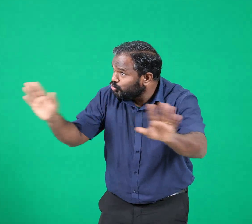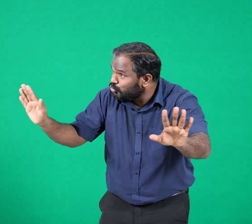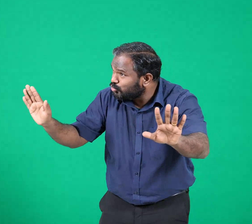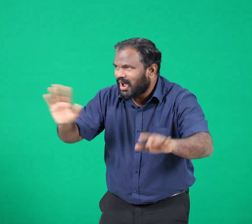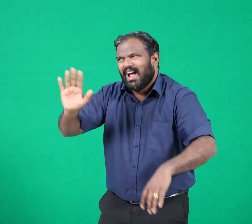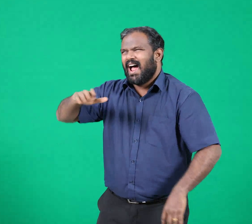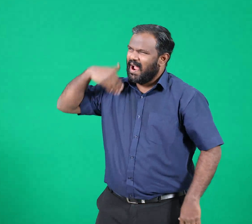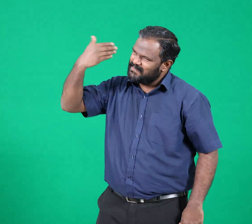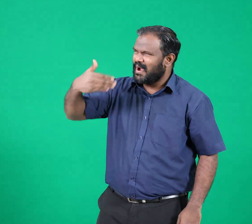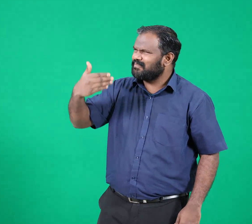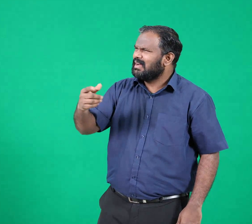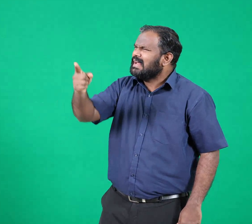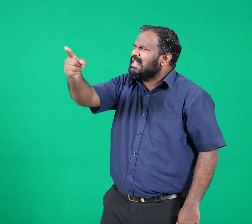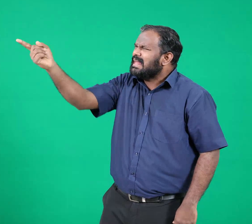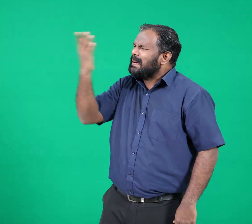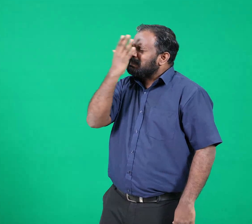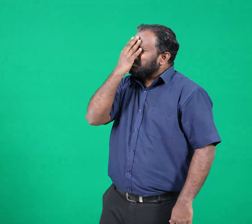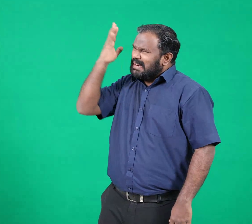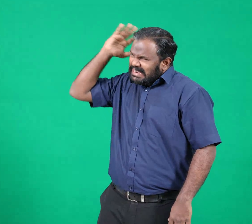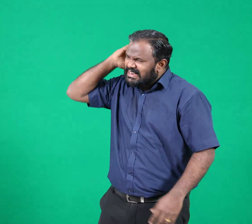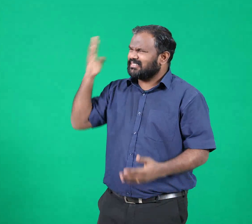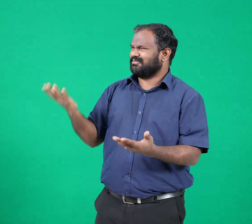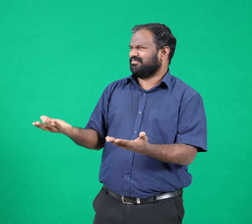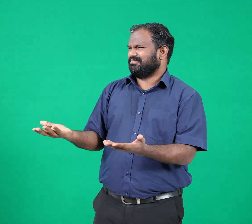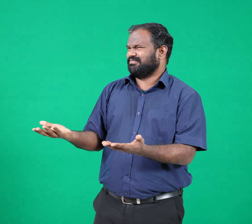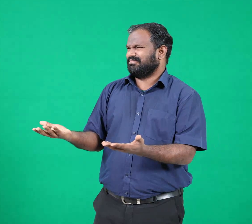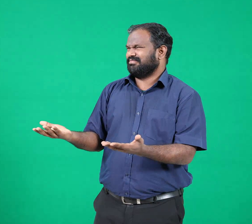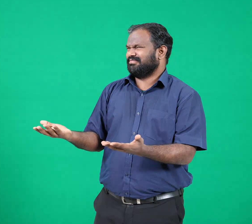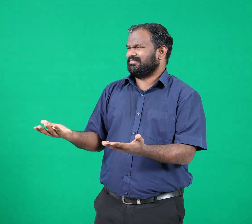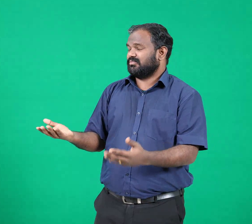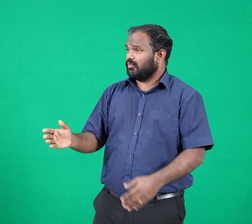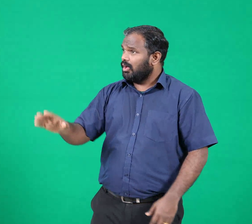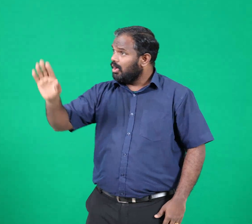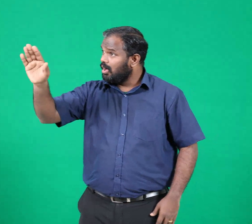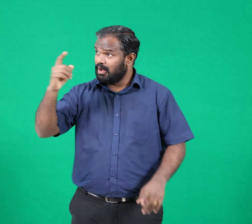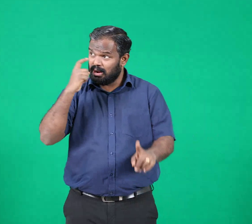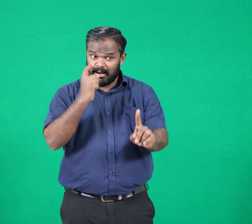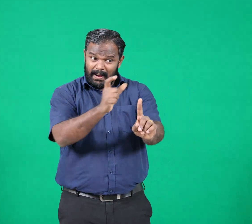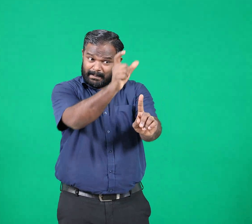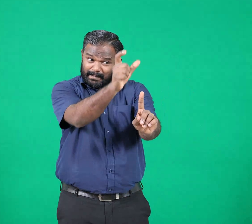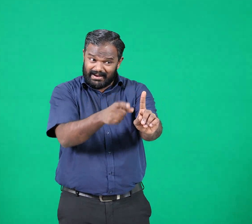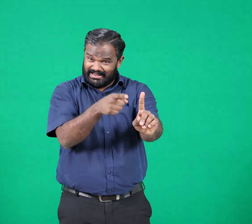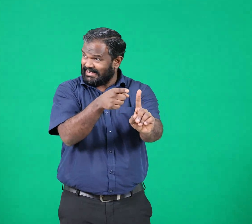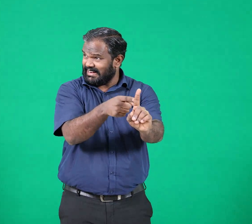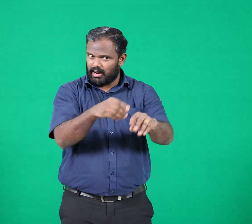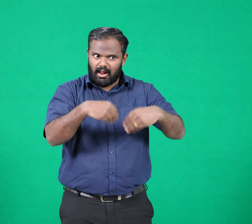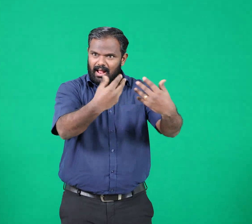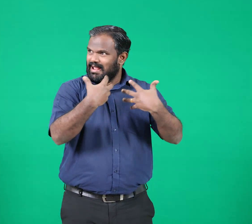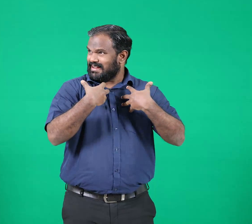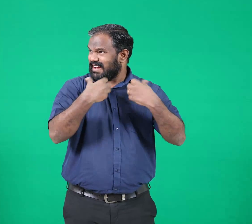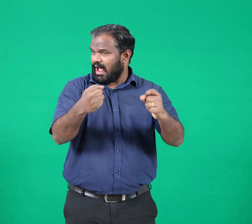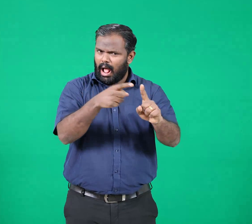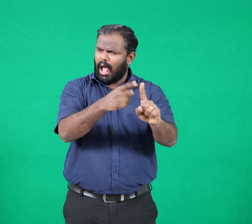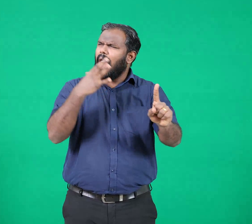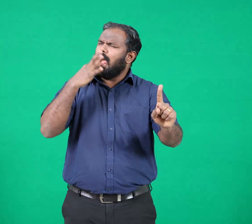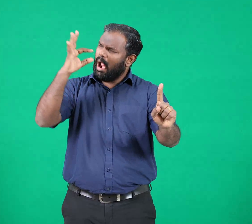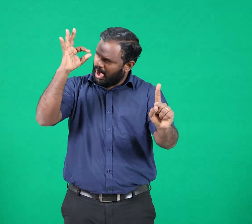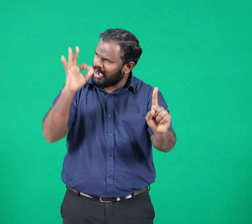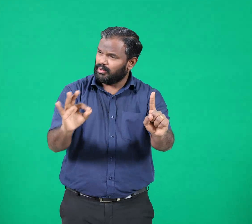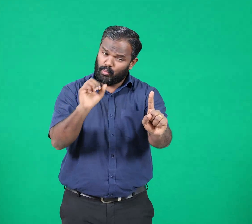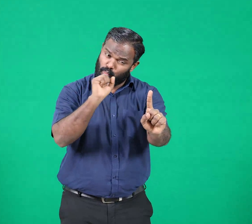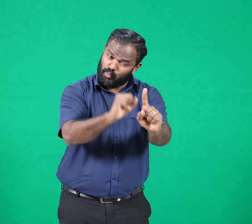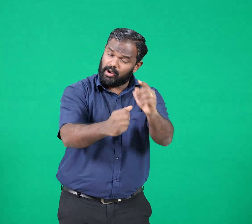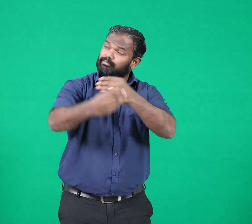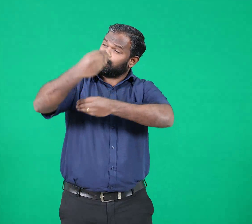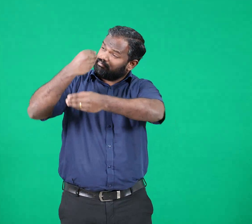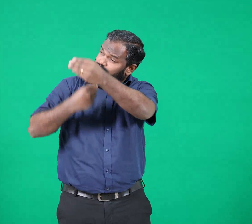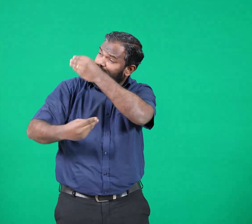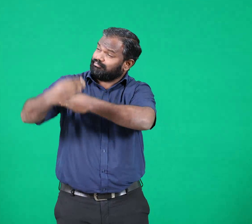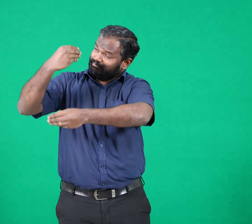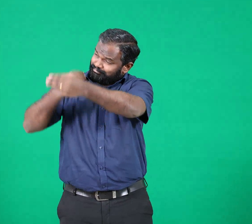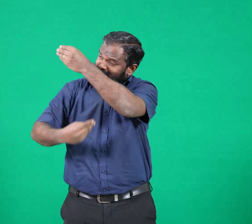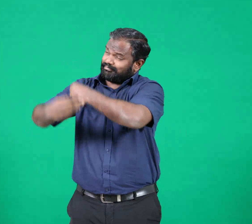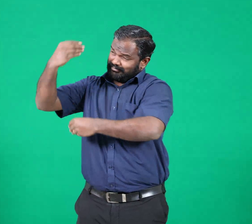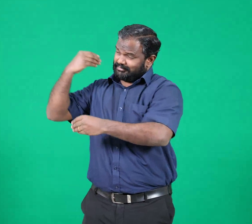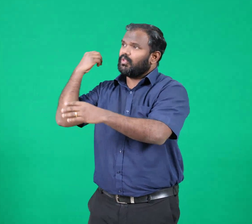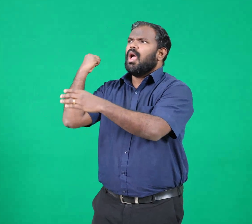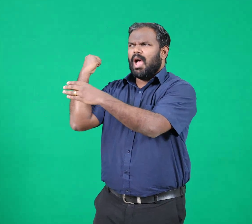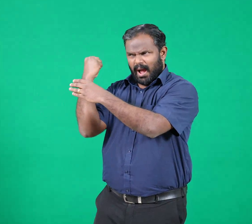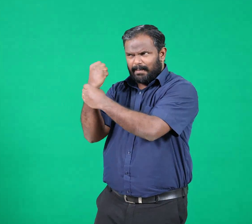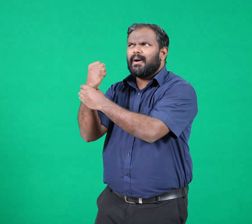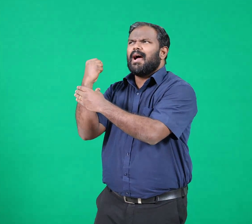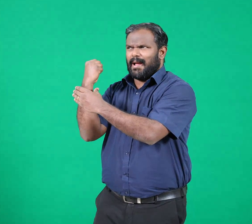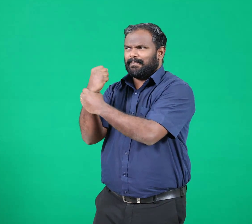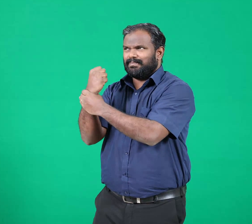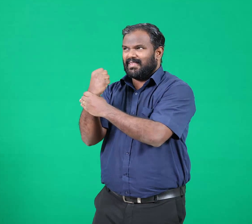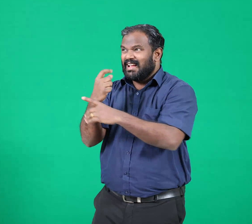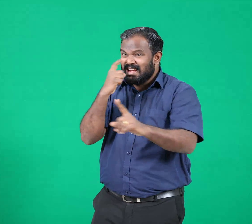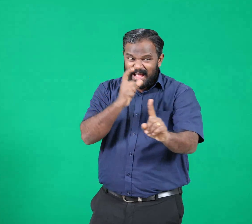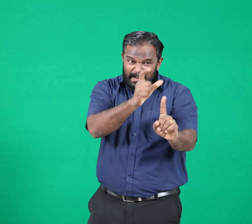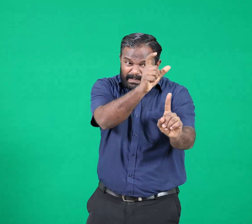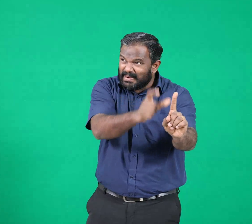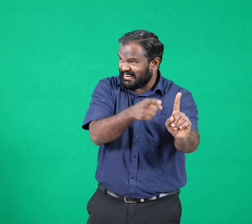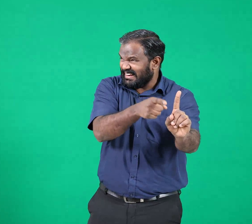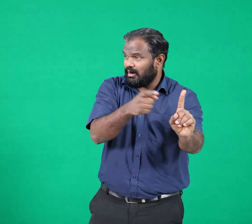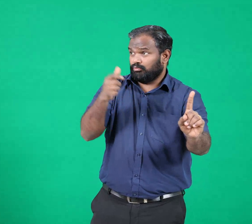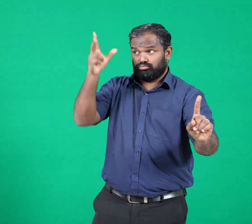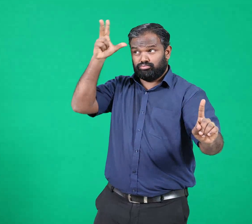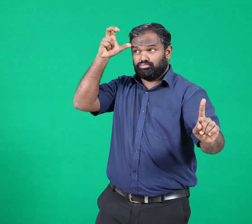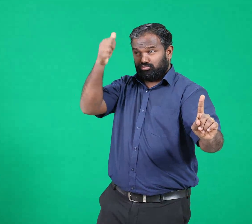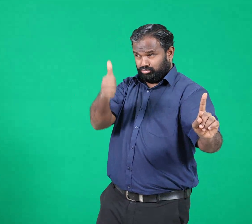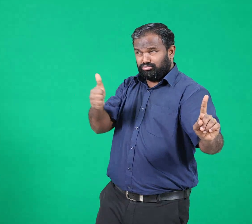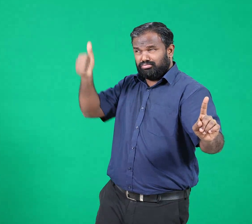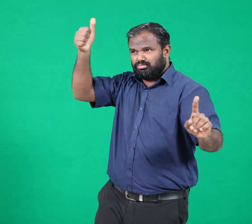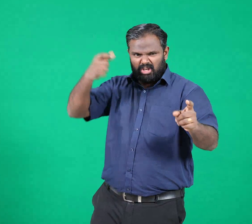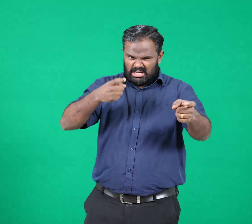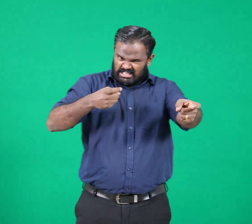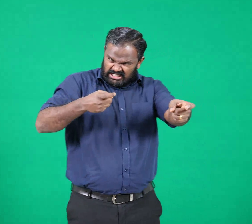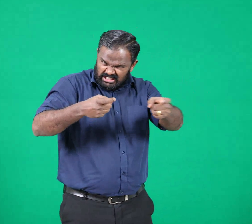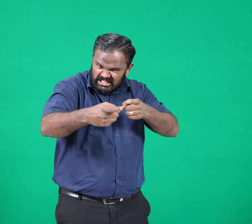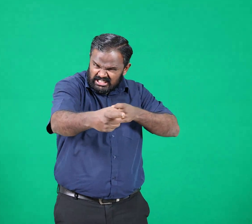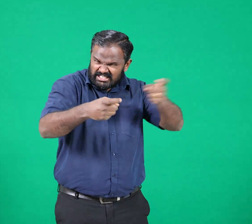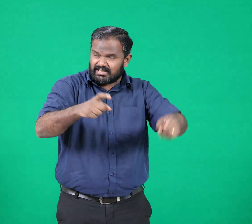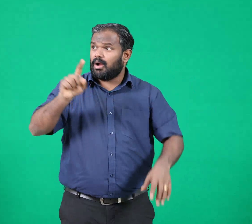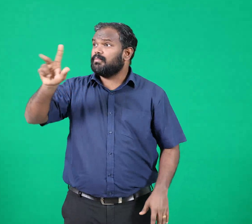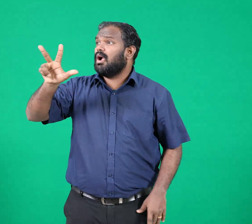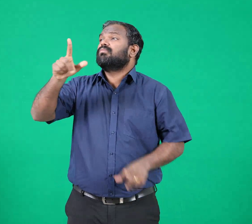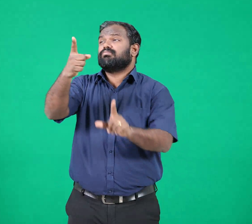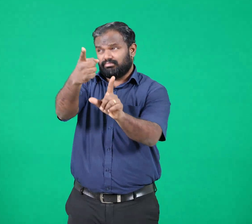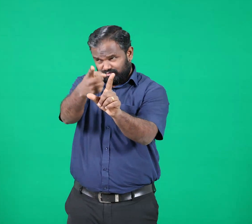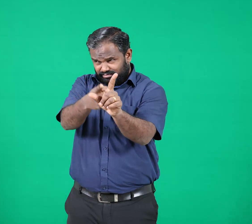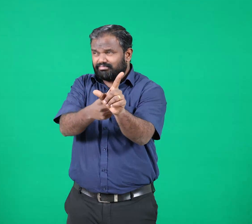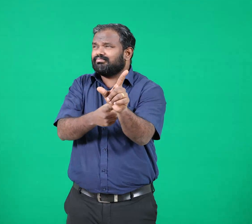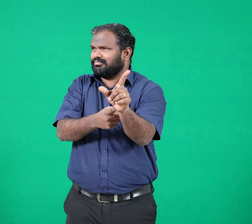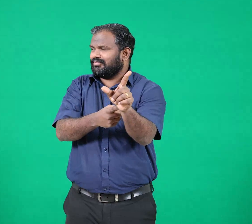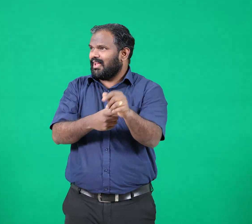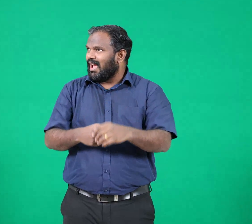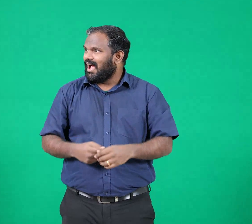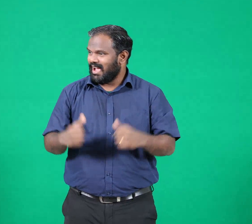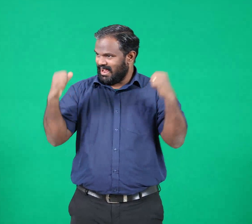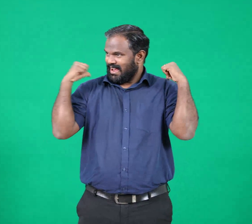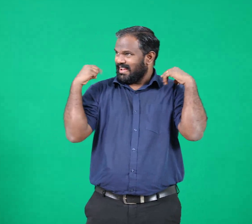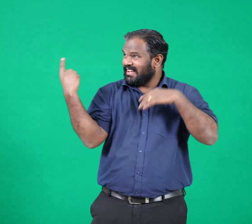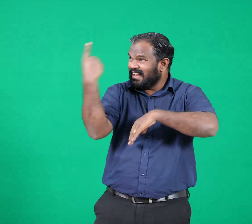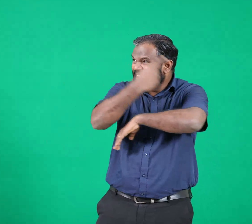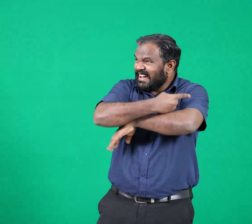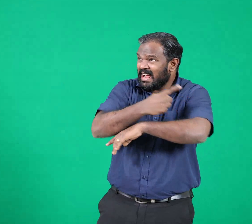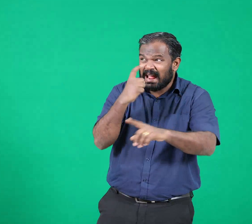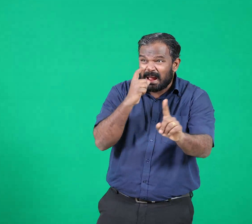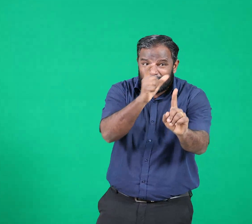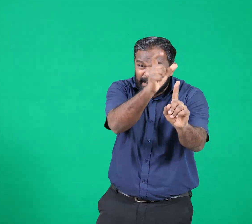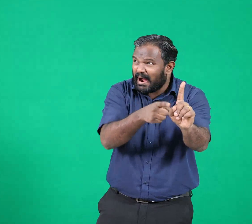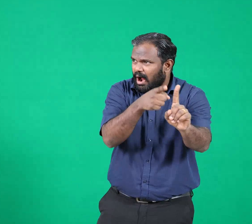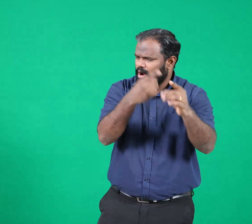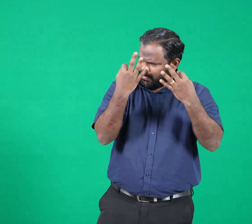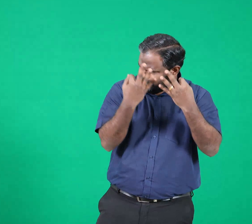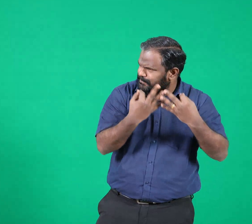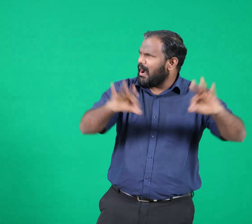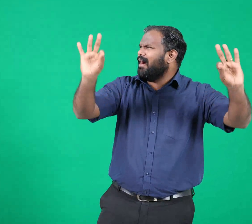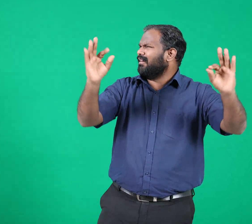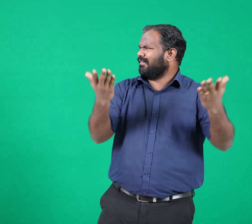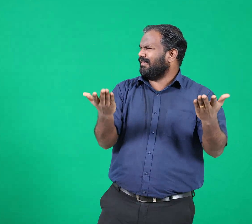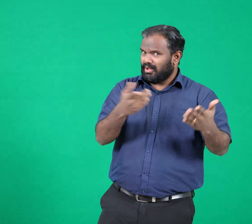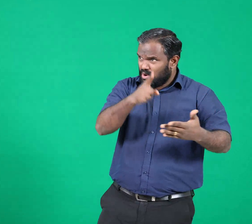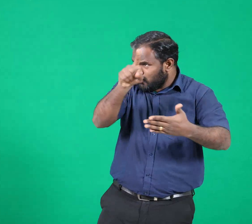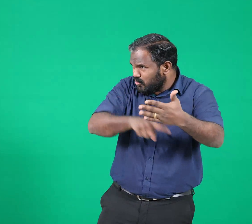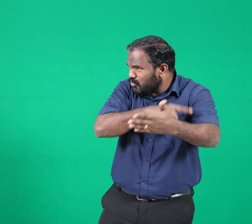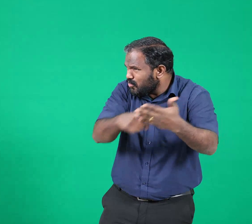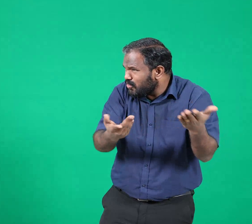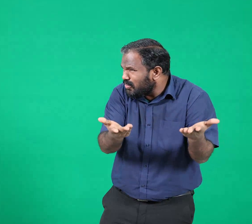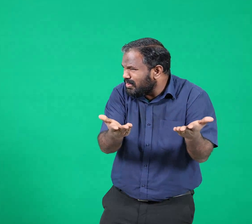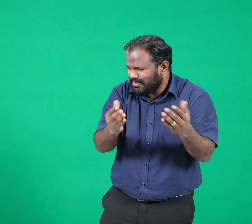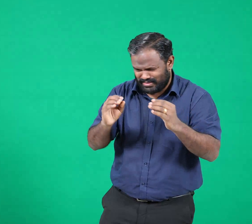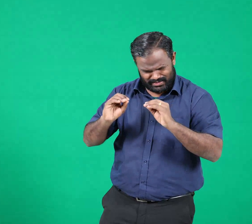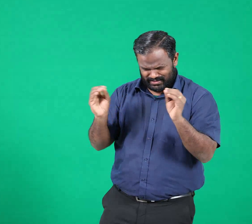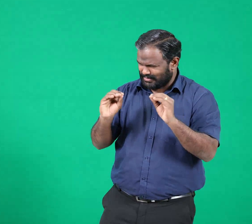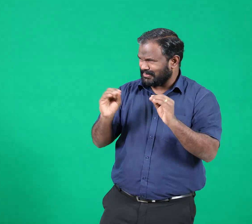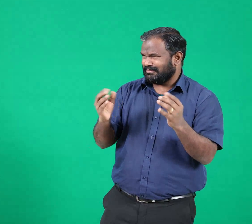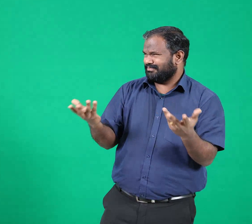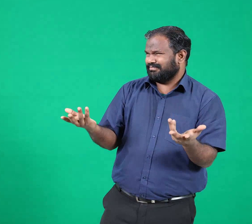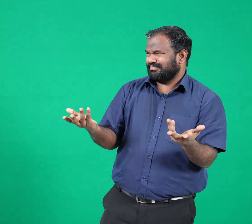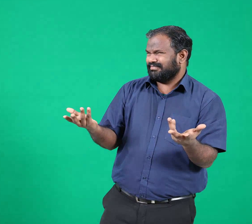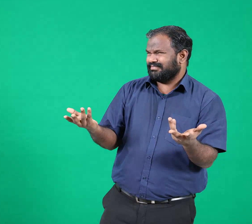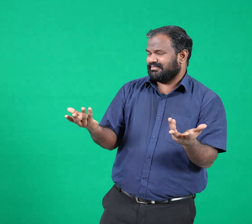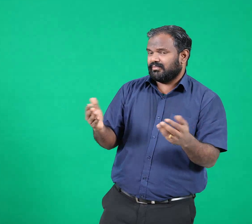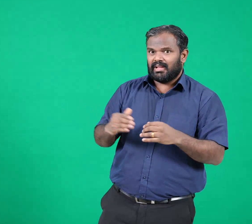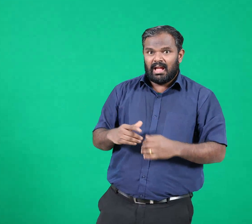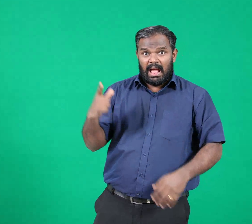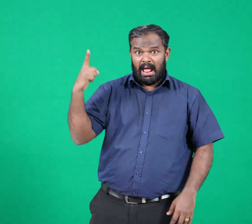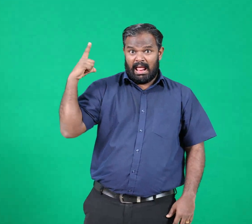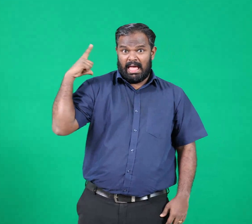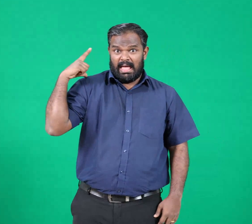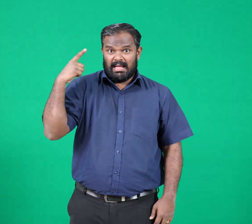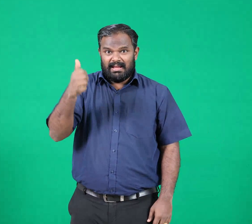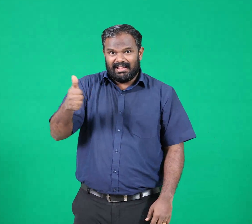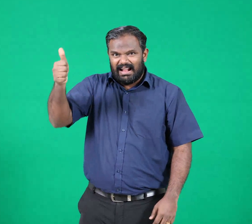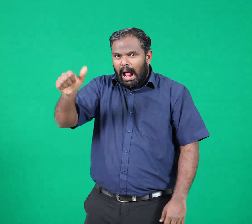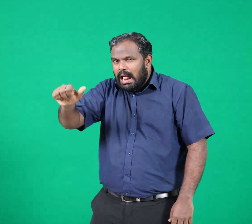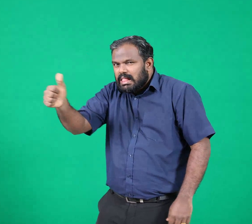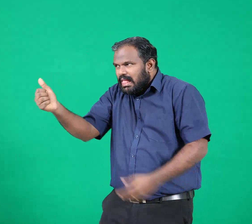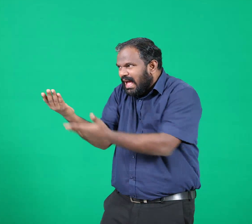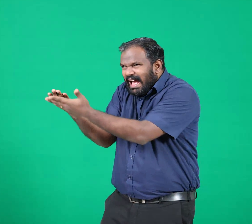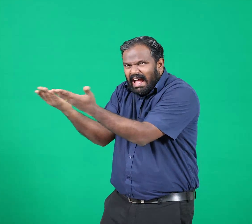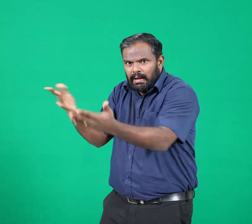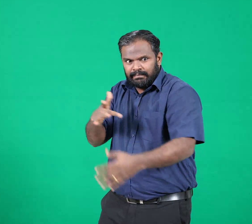Then should not this daughter of Abraham, whom Satan has kept bound for eighteen long years, be released from her bondage on the Sabbath day?"